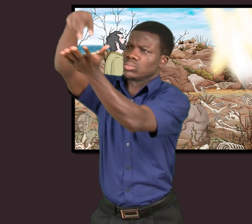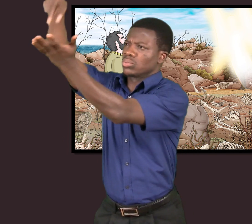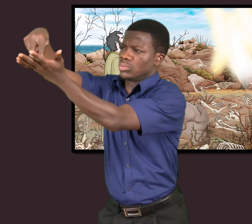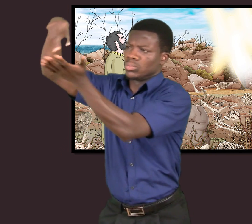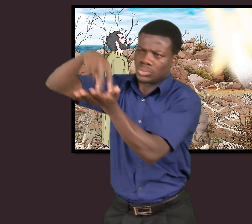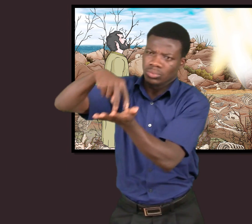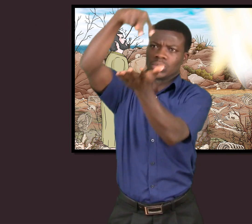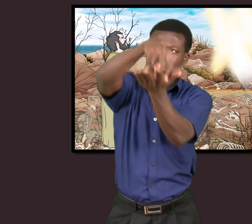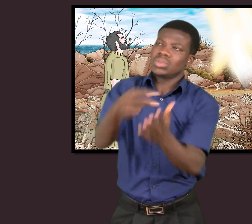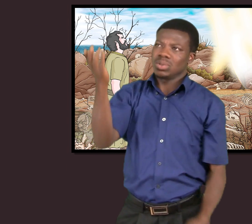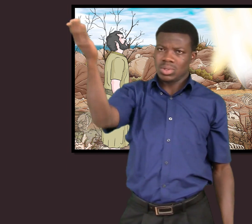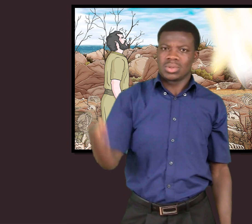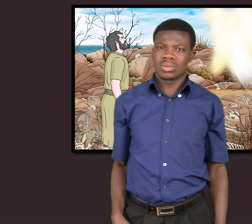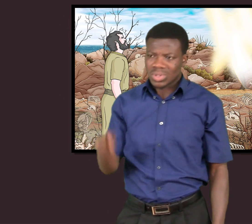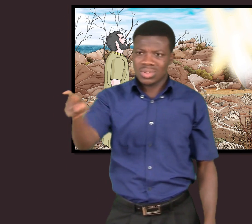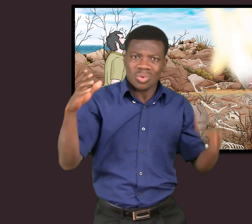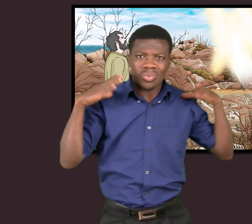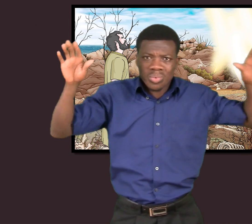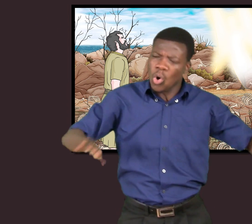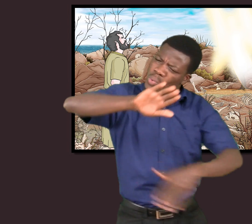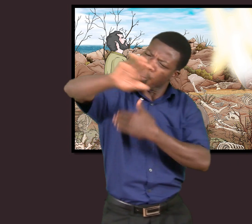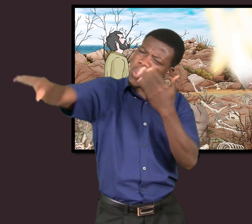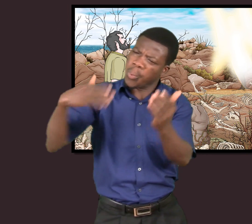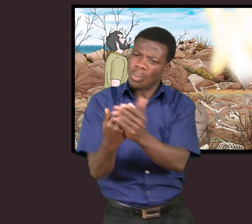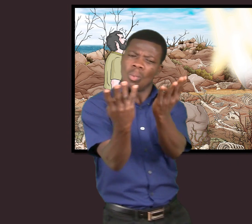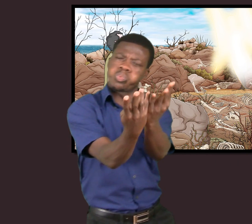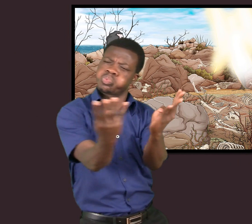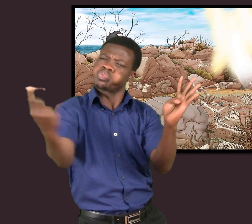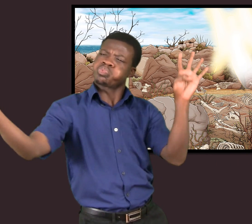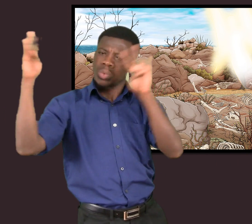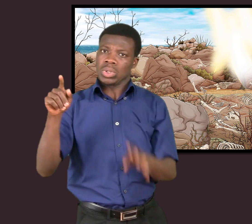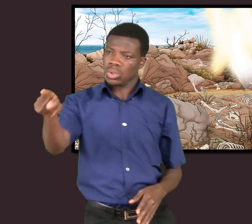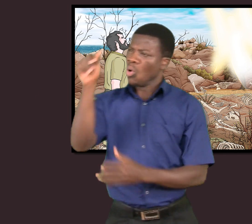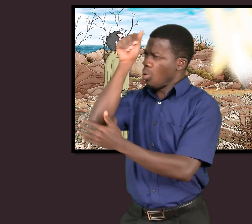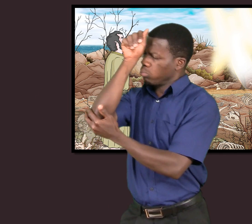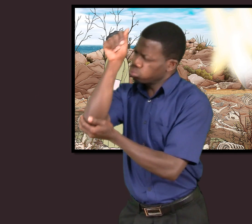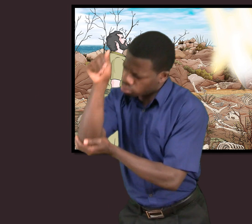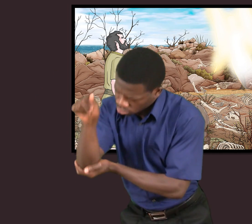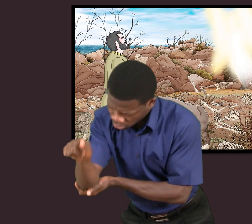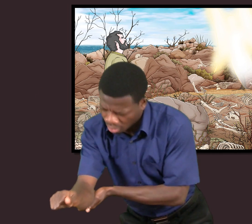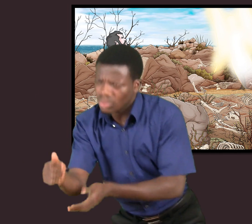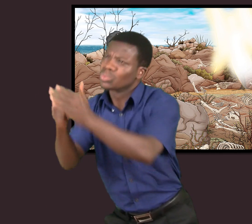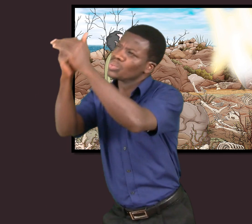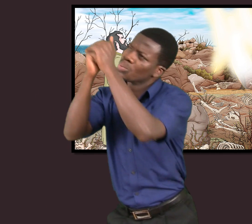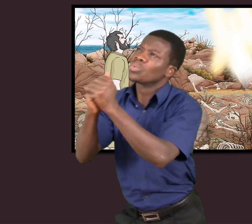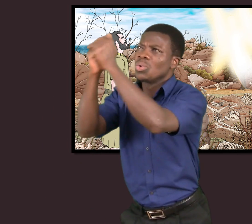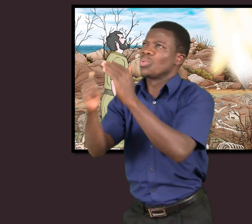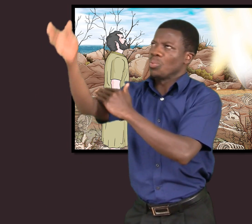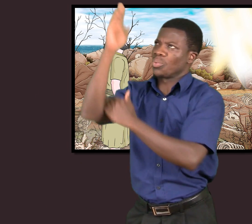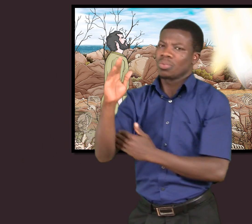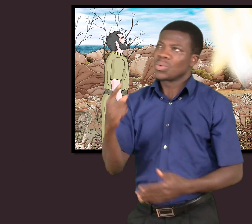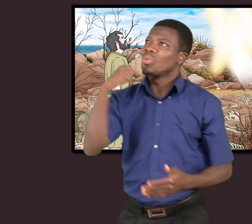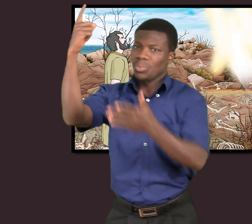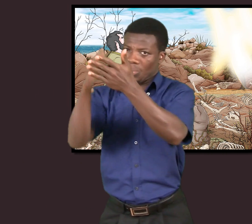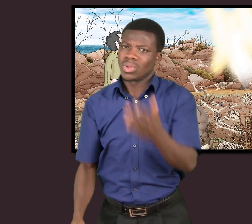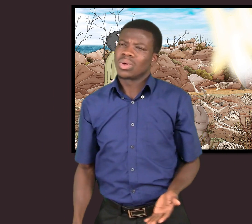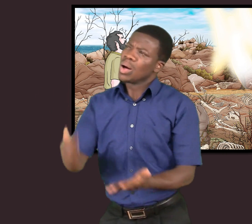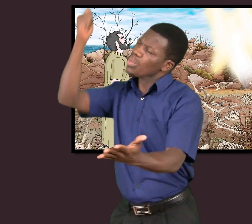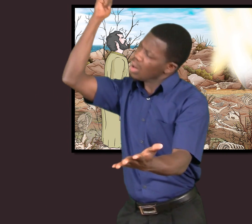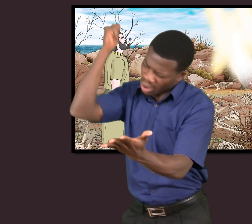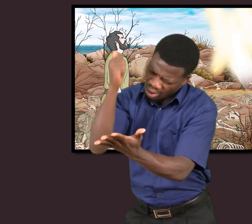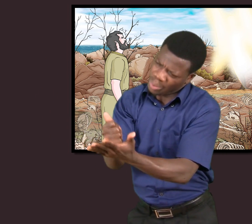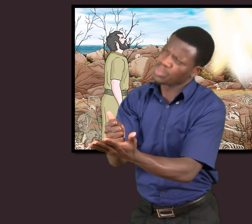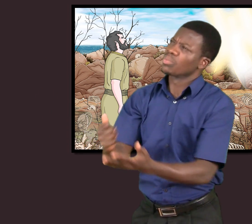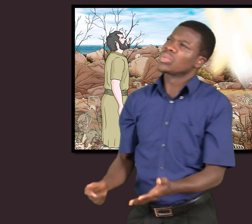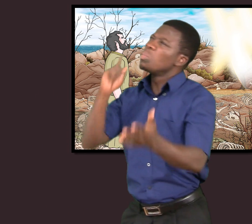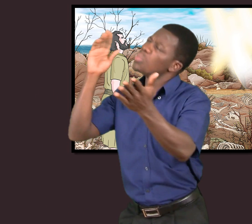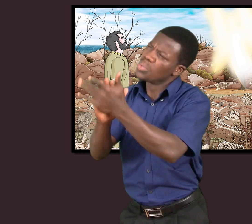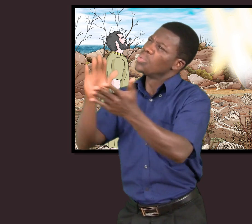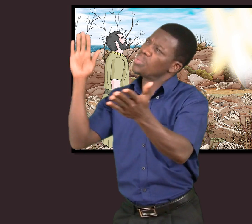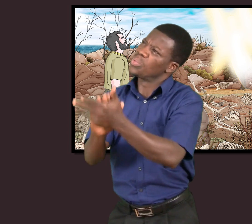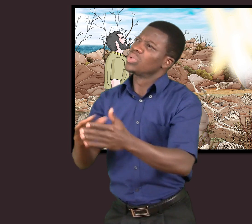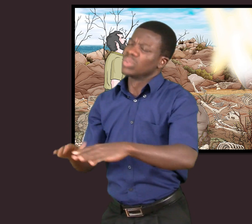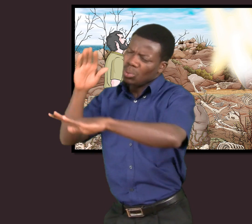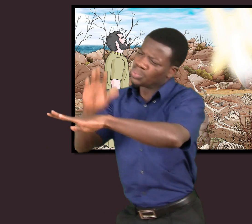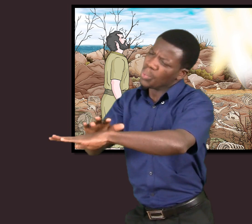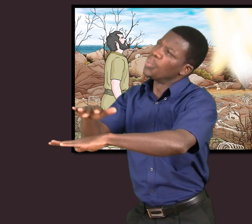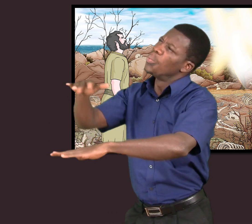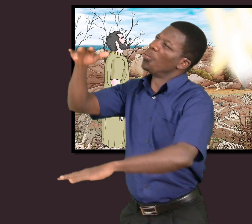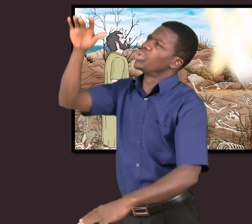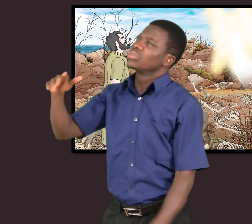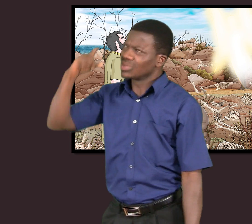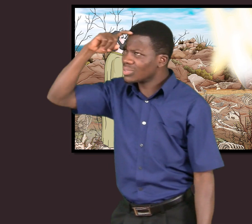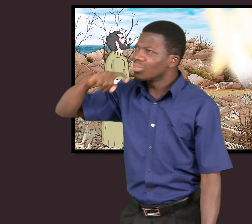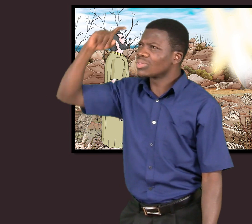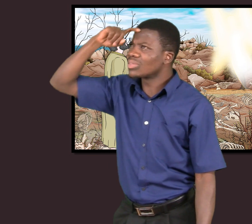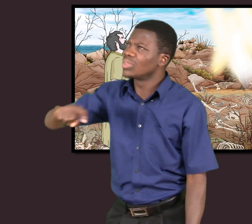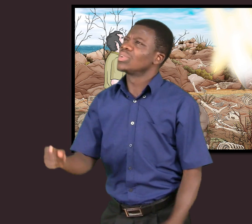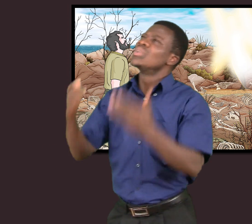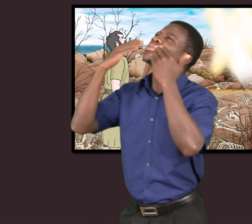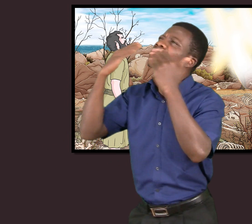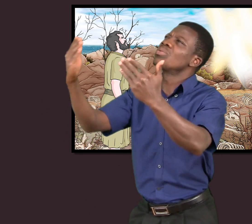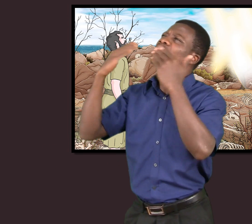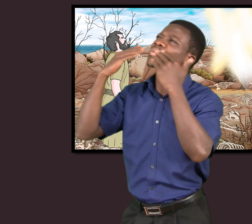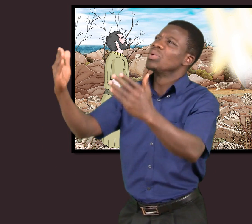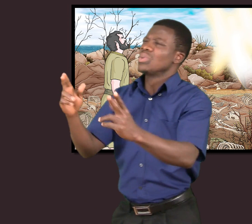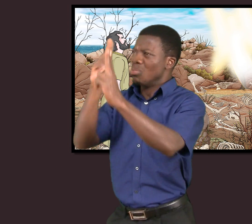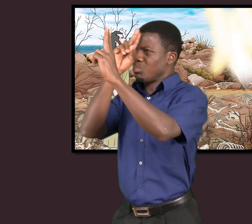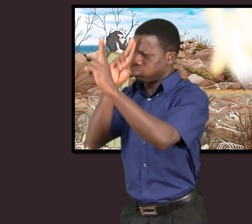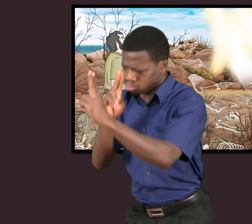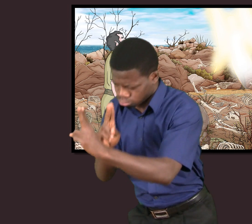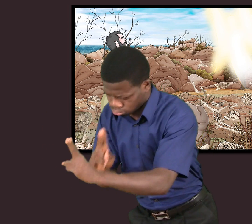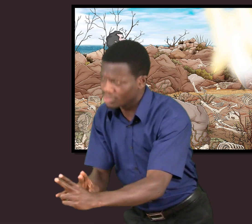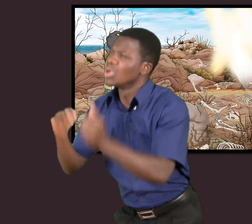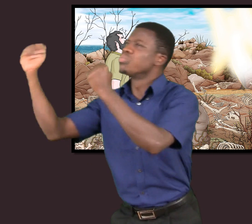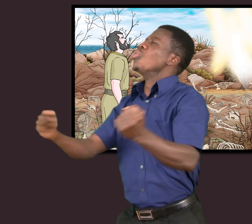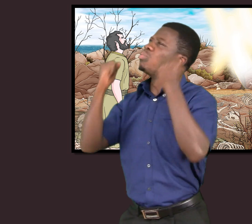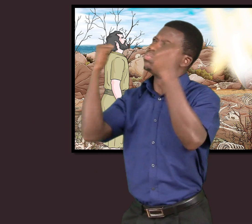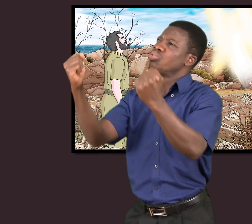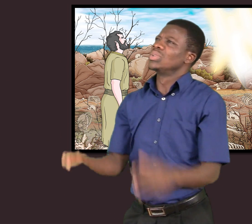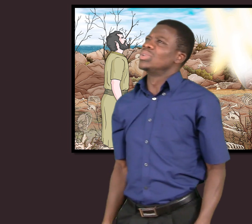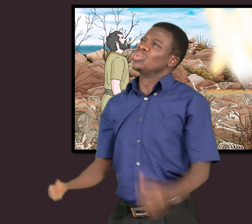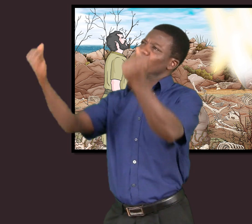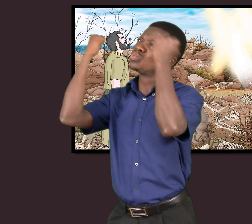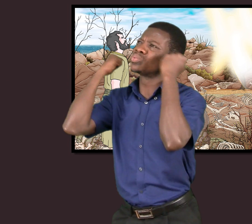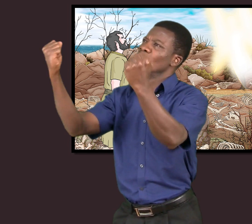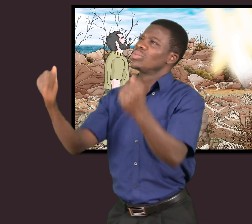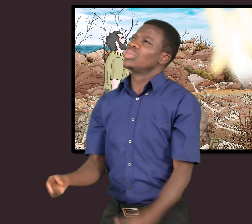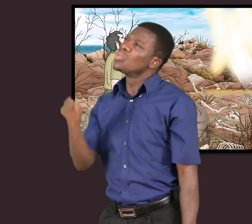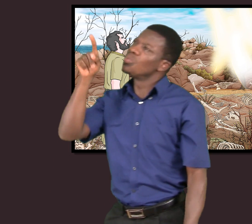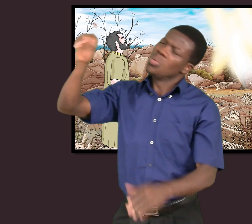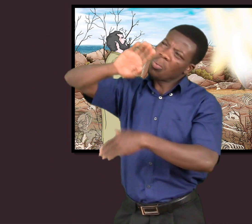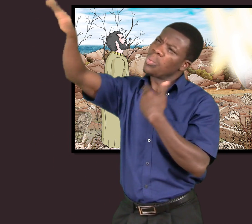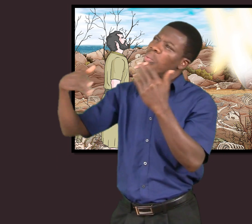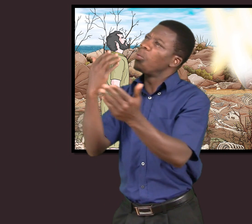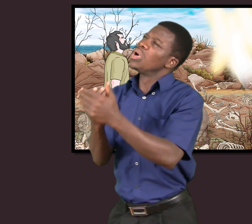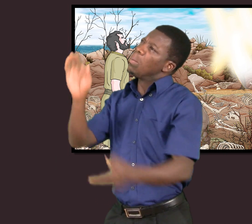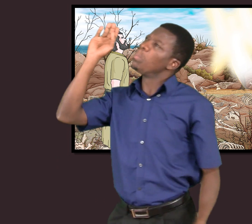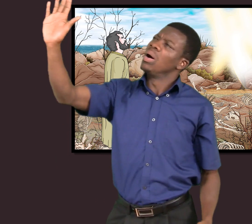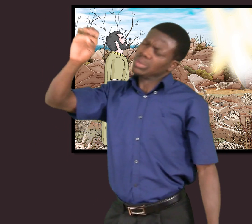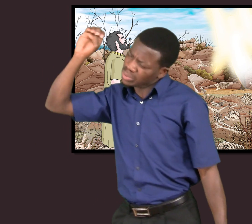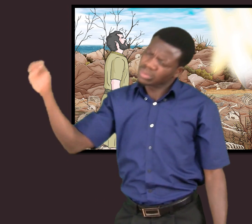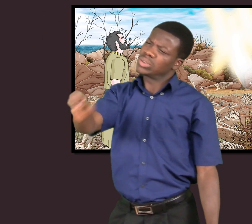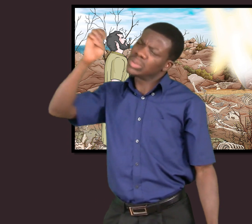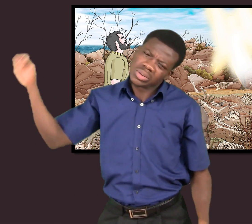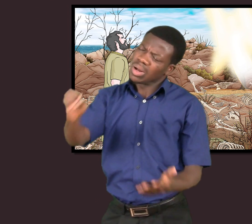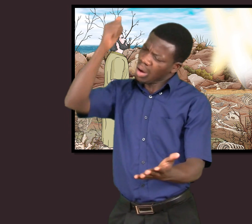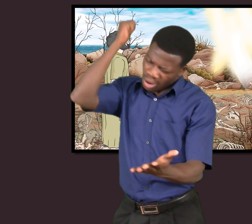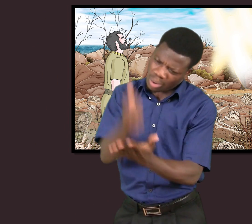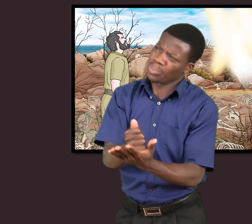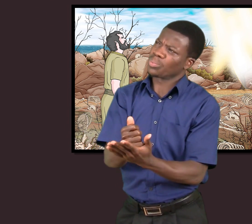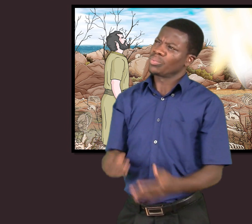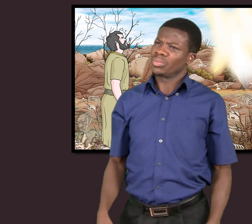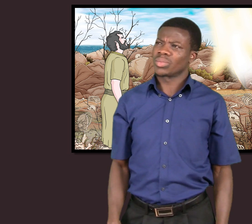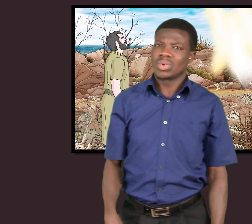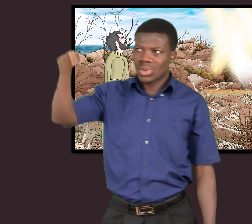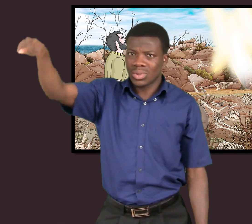Blessing and glory and wisdom and thanks and honor and power and strength be to our God forever and ever! Amen.”